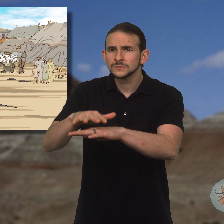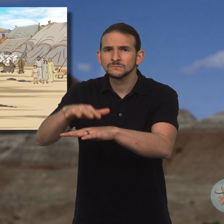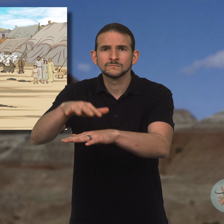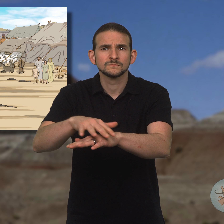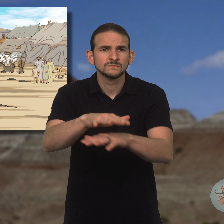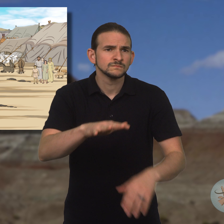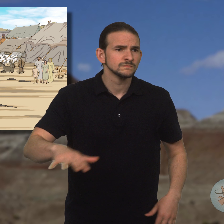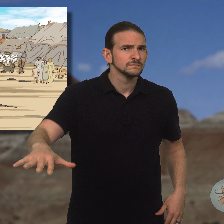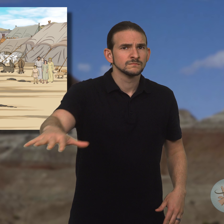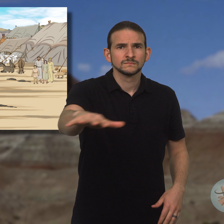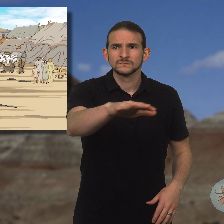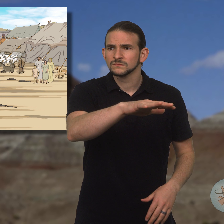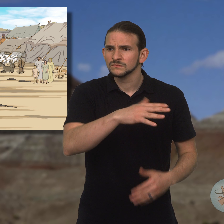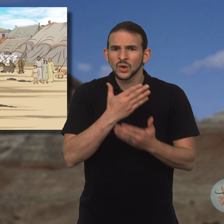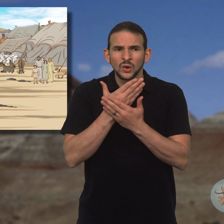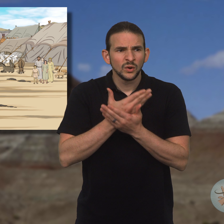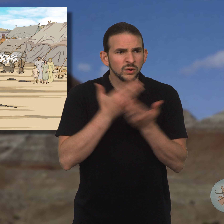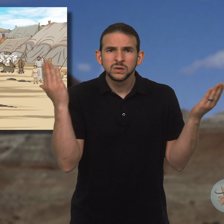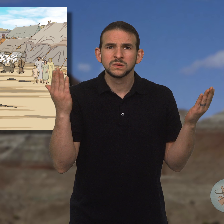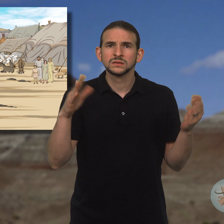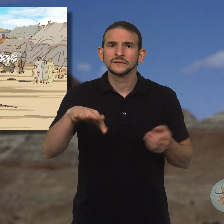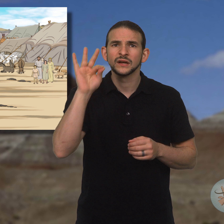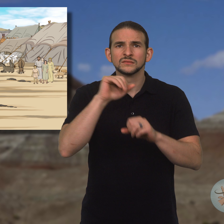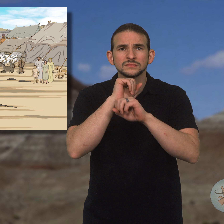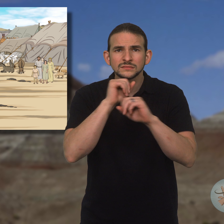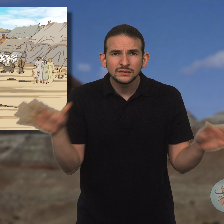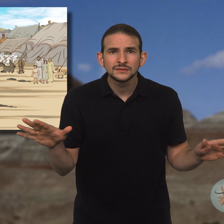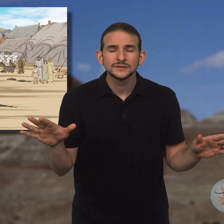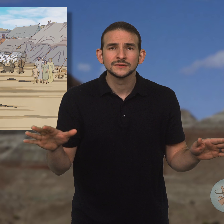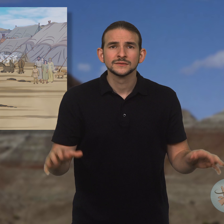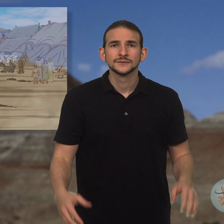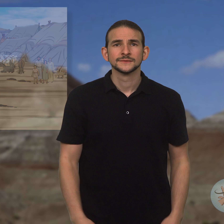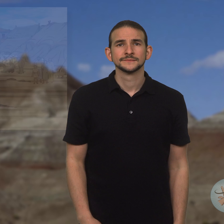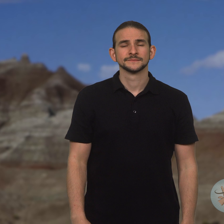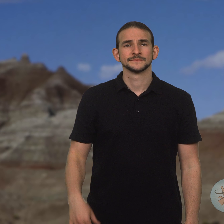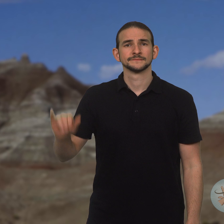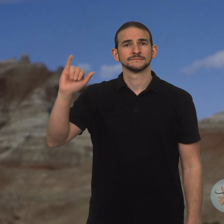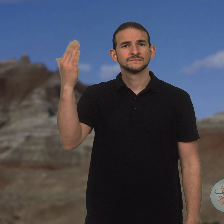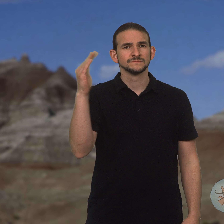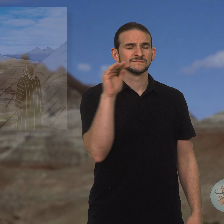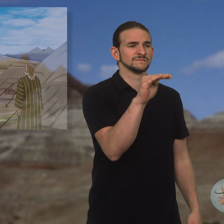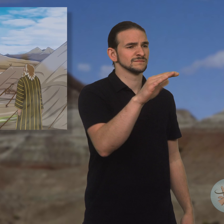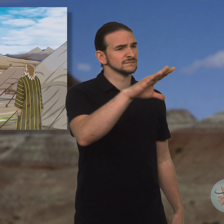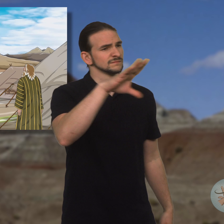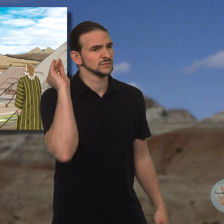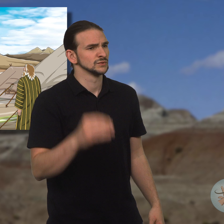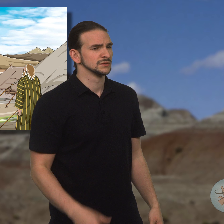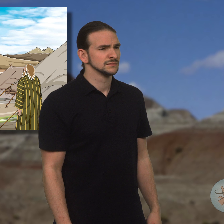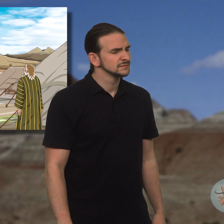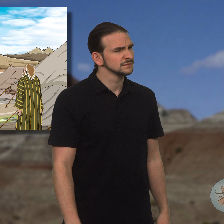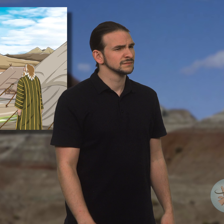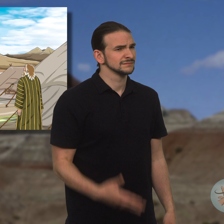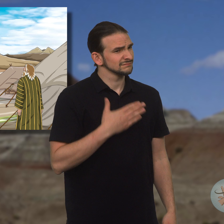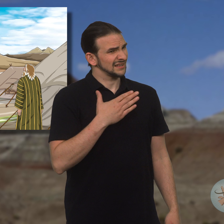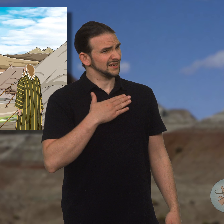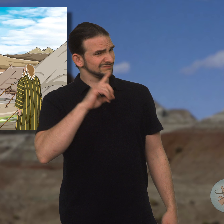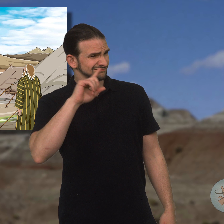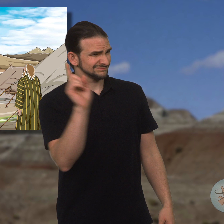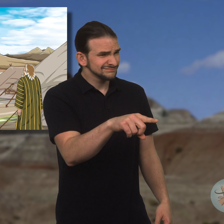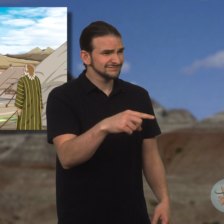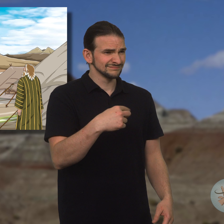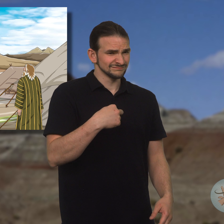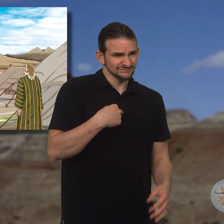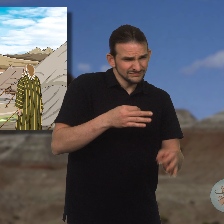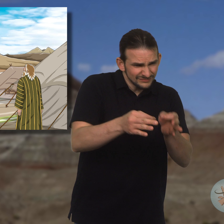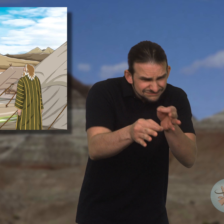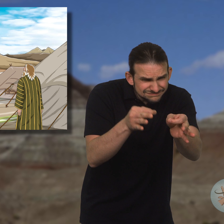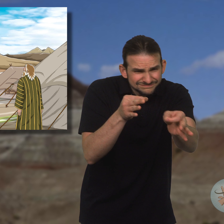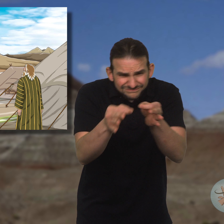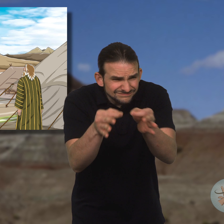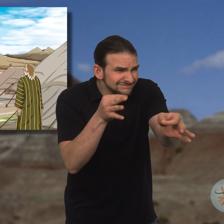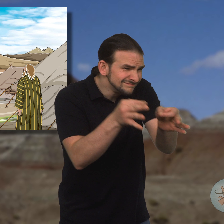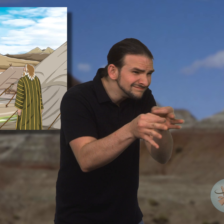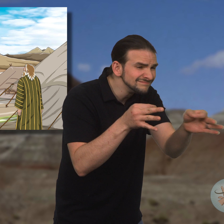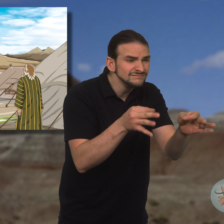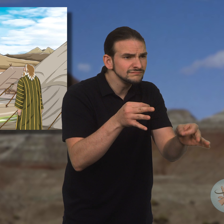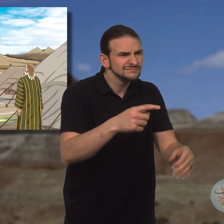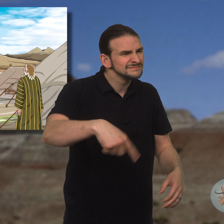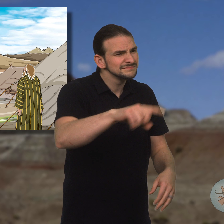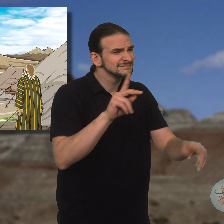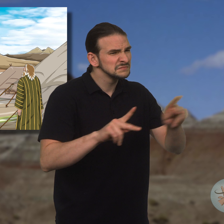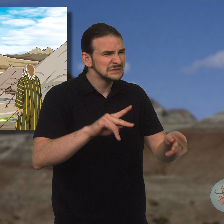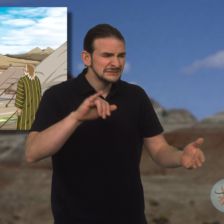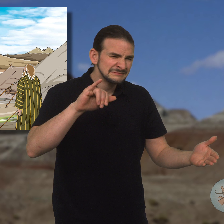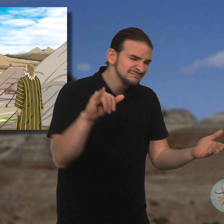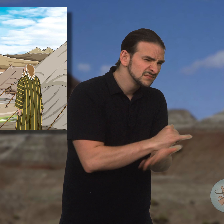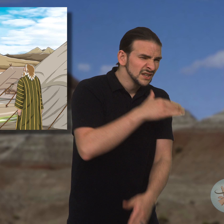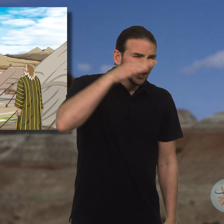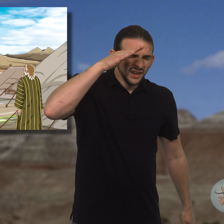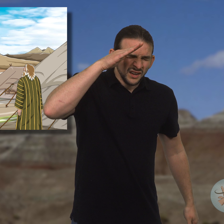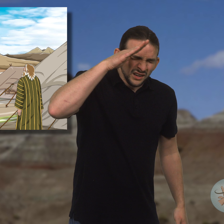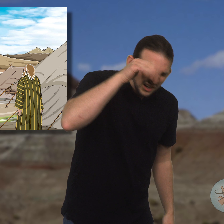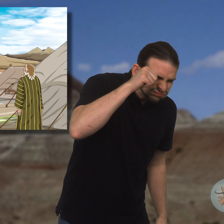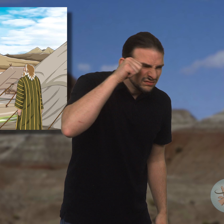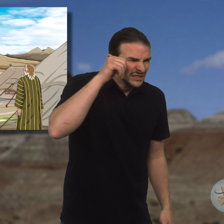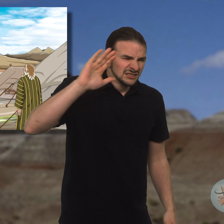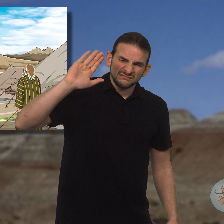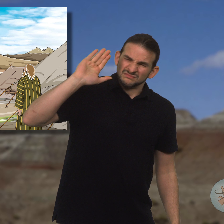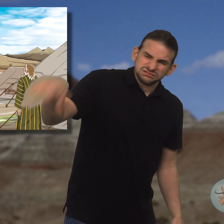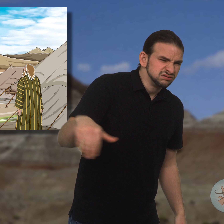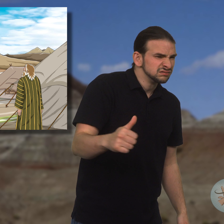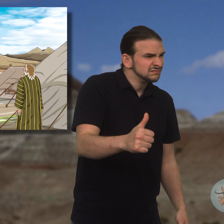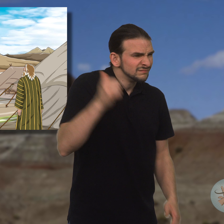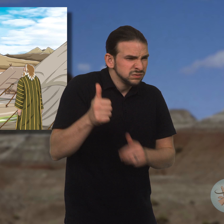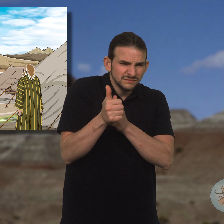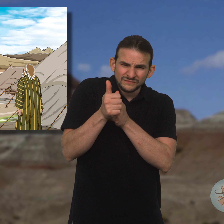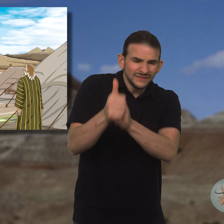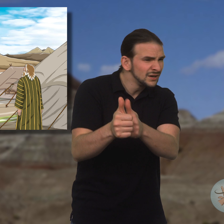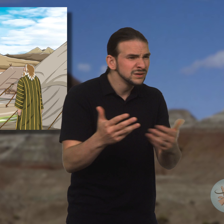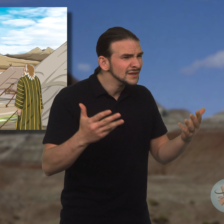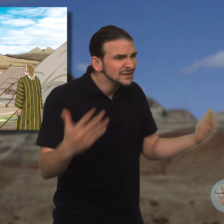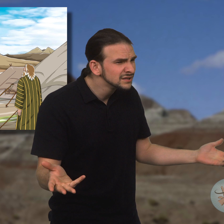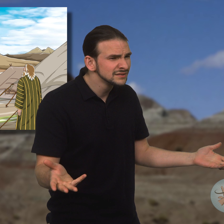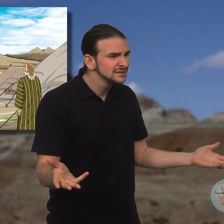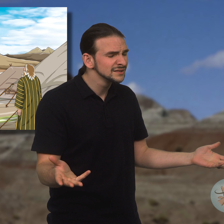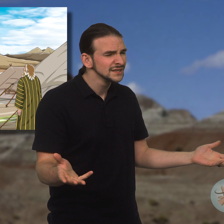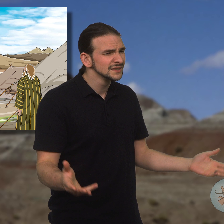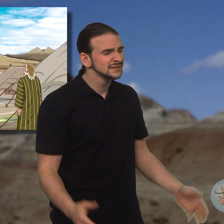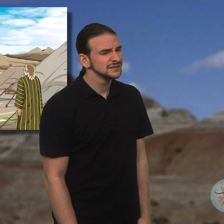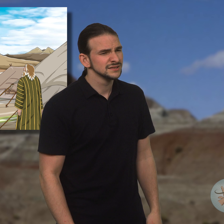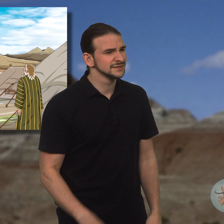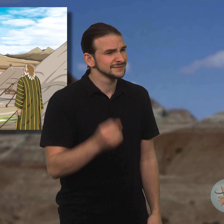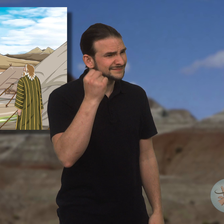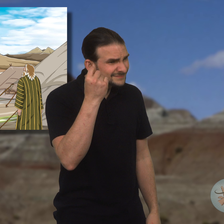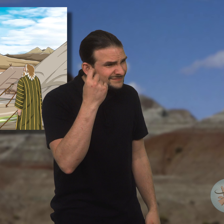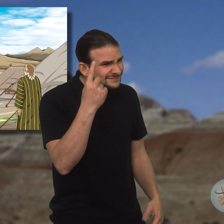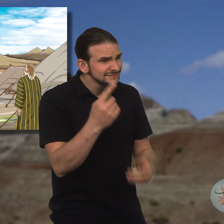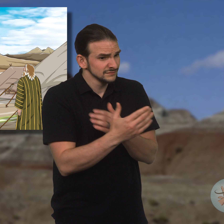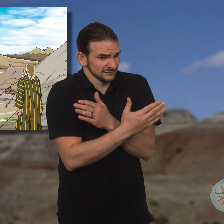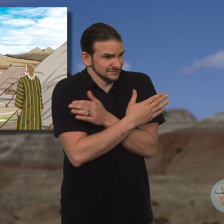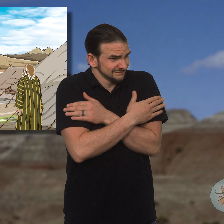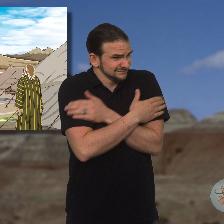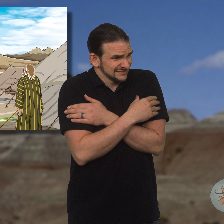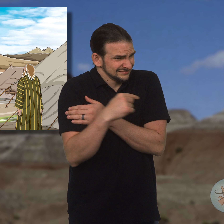Then the LORD said to Moses, “How long will you refuse to keep My commandments and instructions?